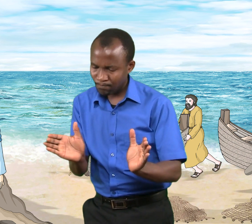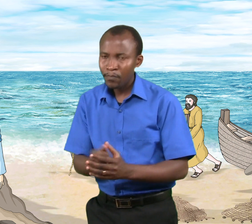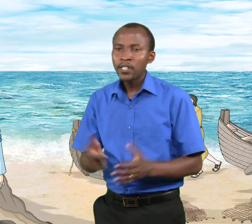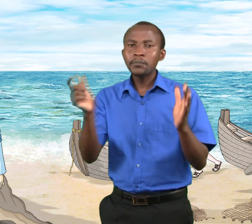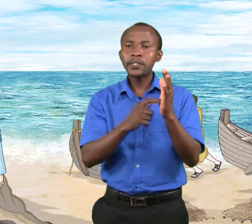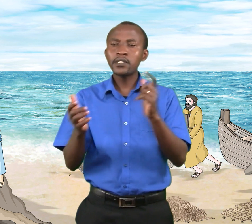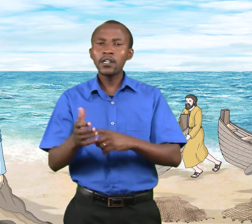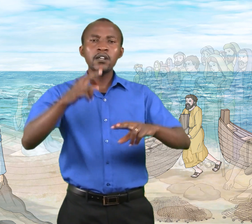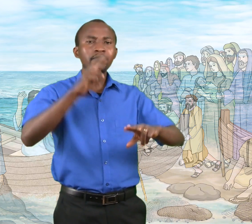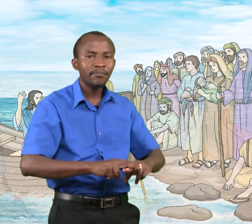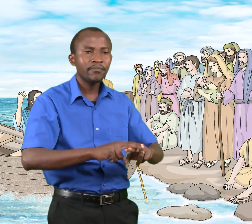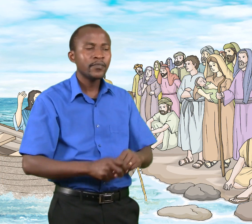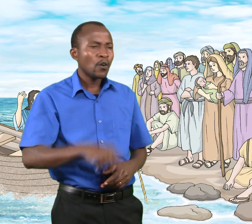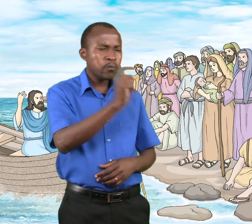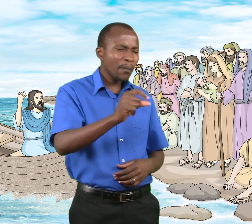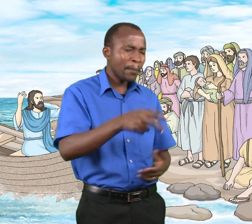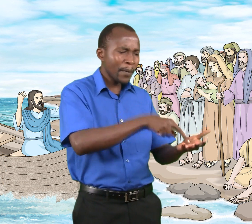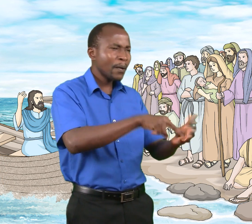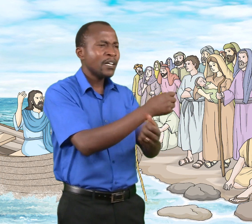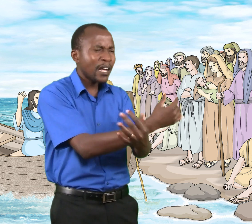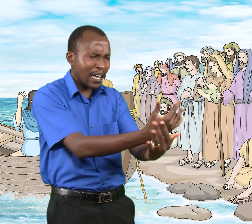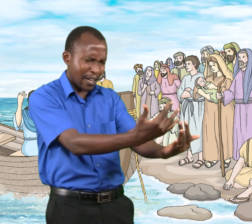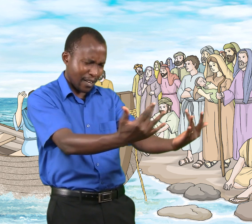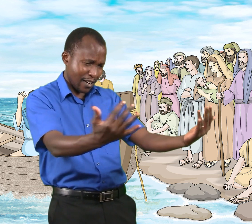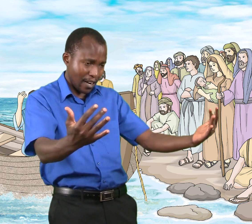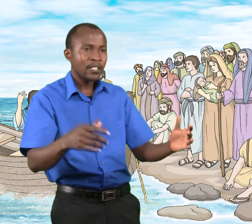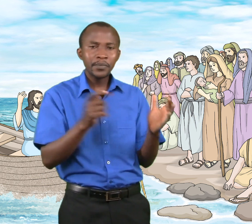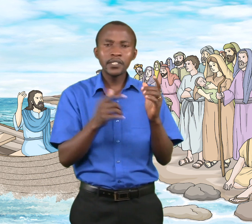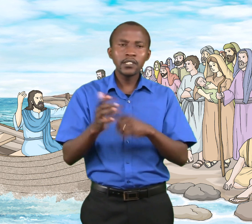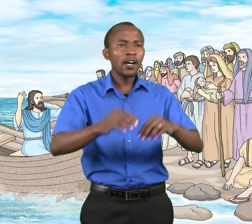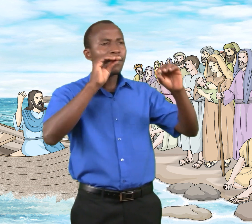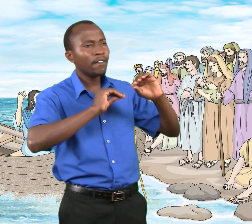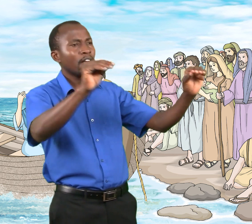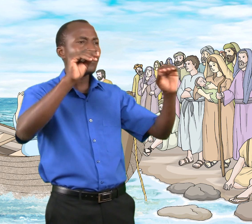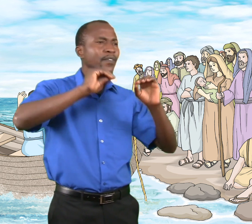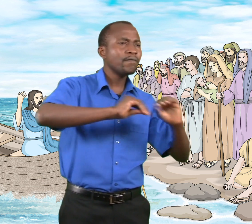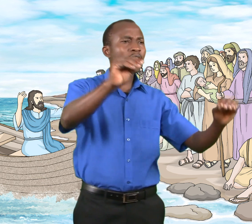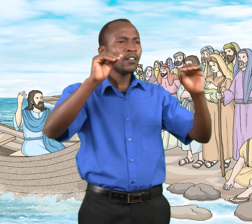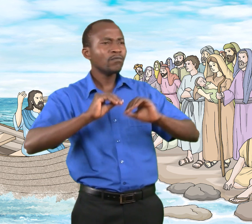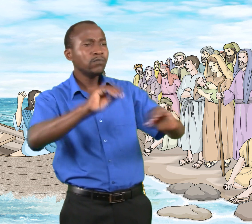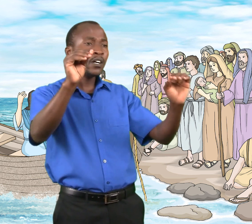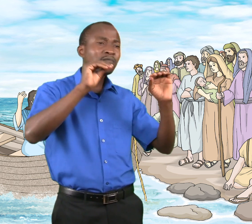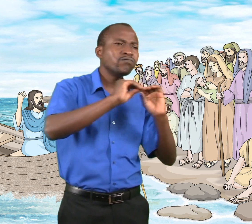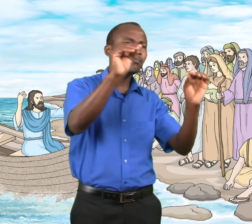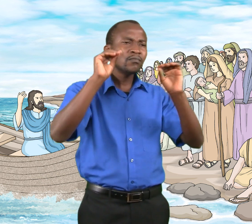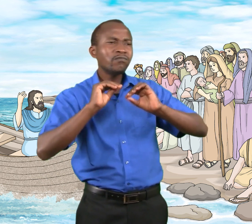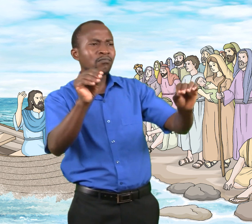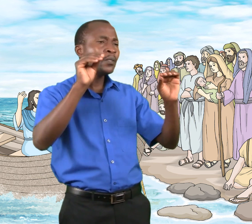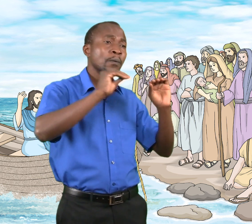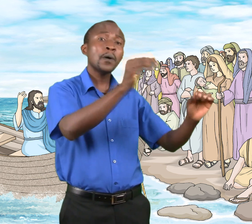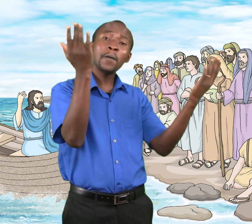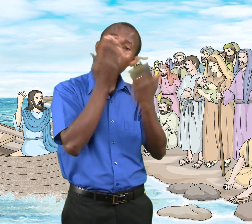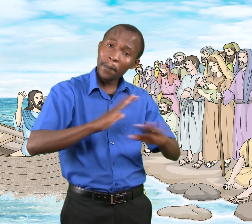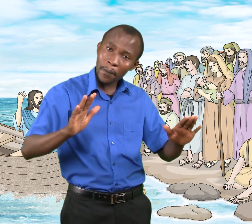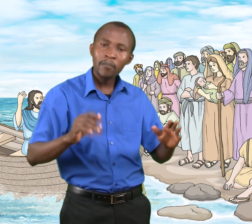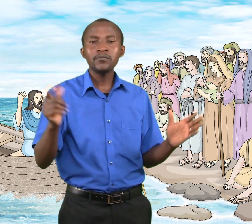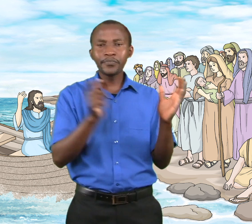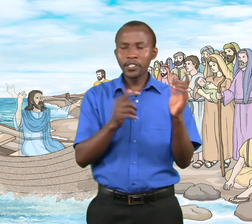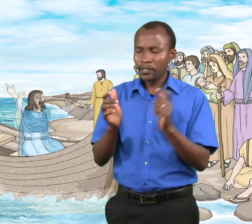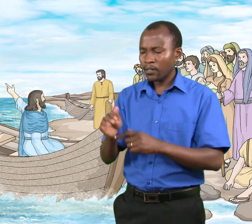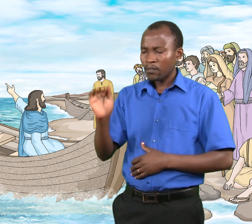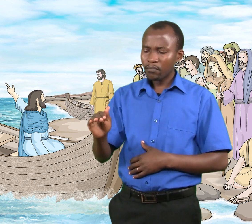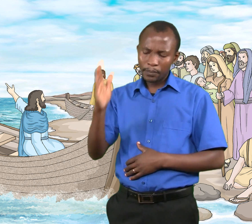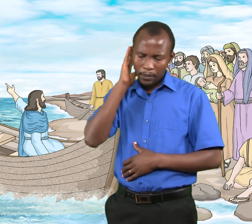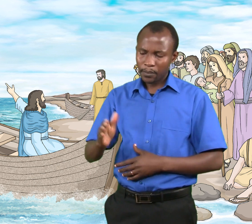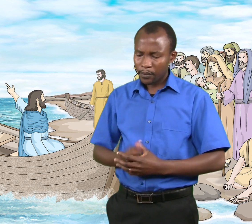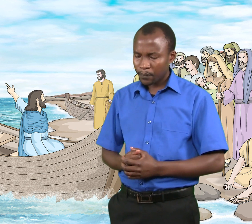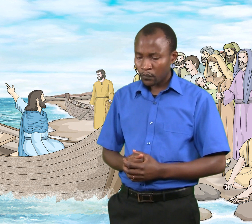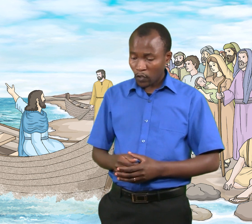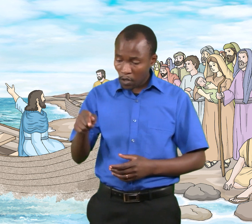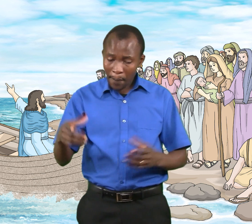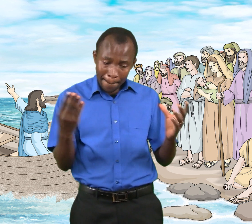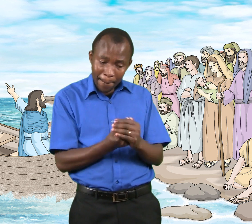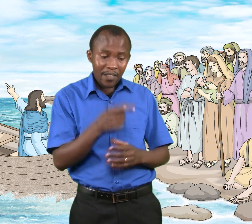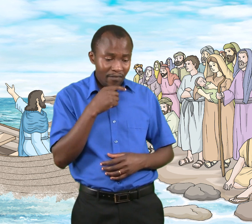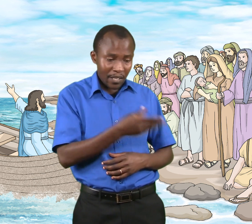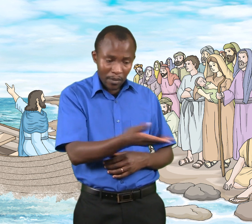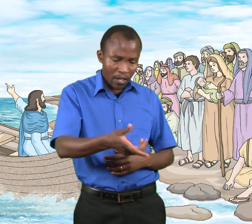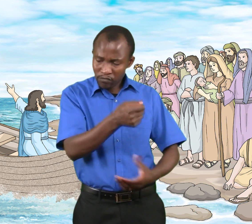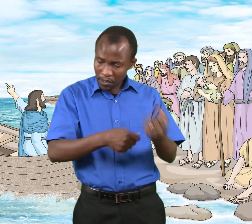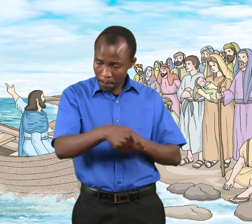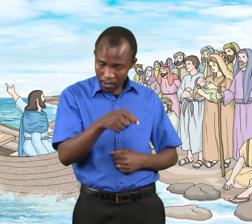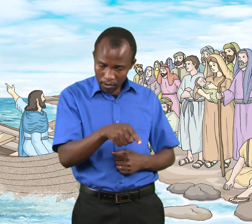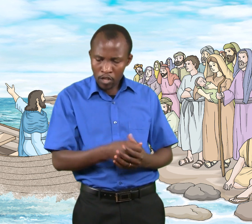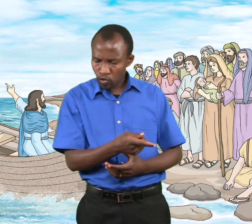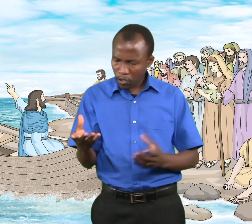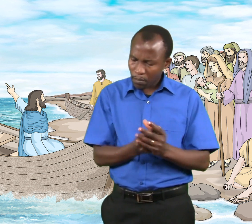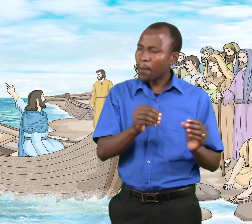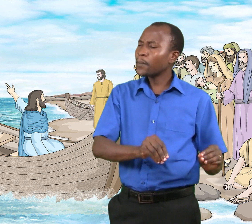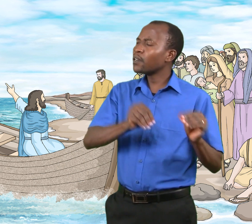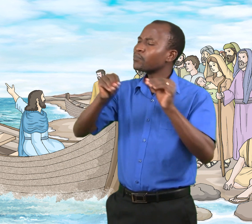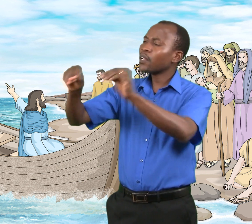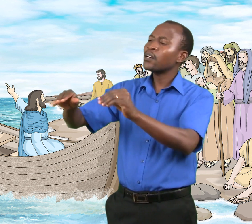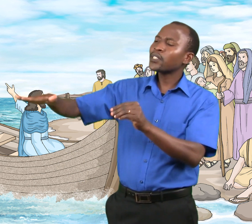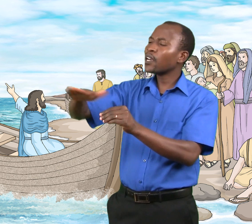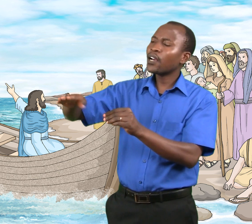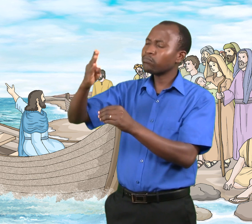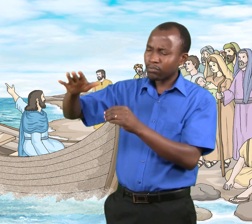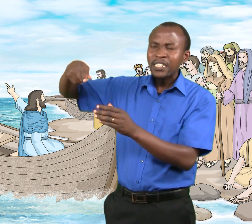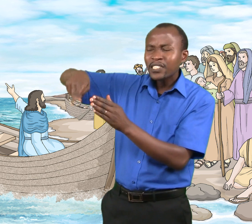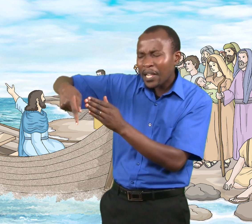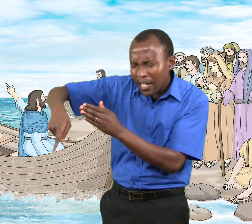And sitting down, He taught the people from the boat.